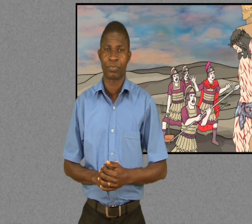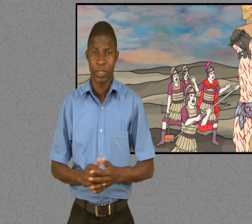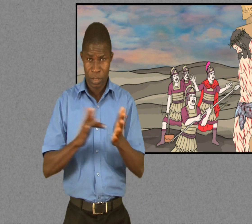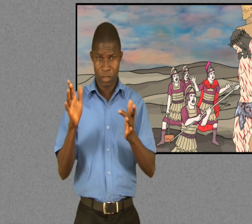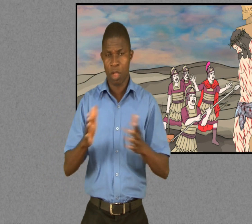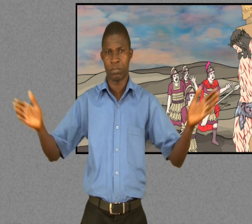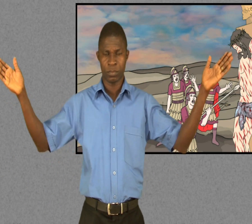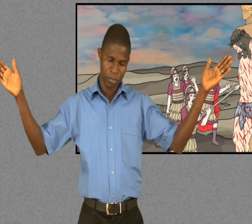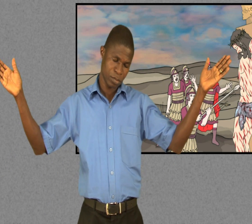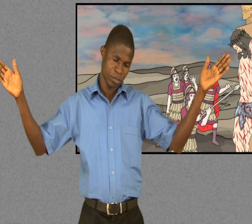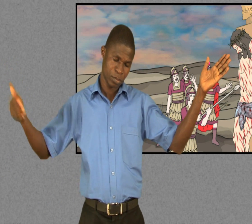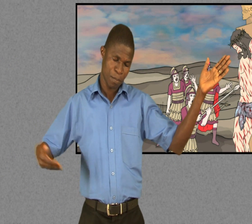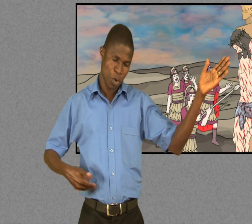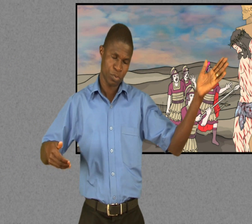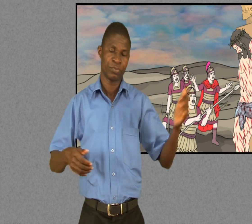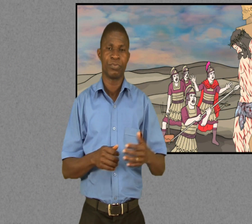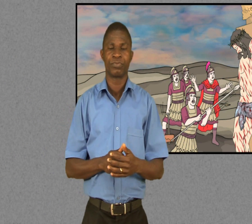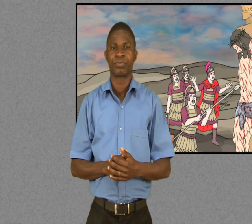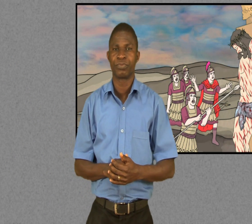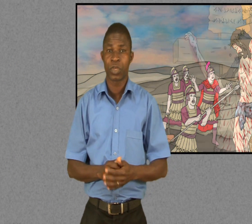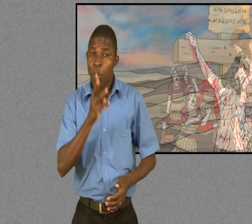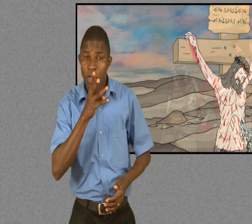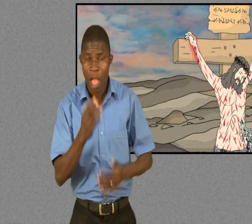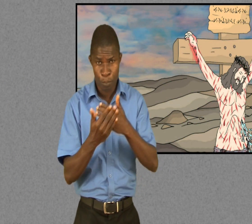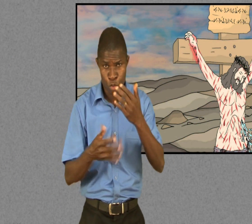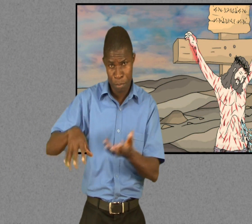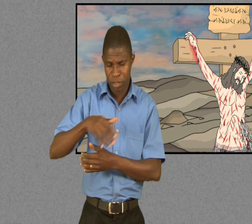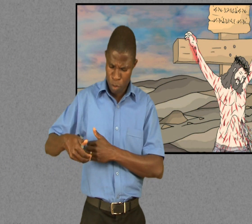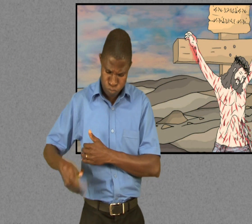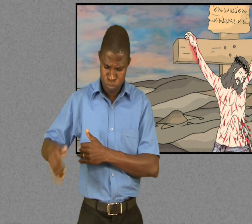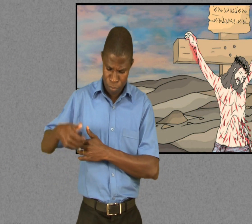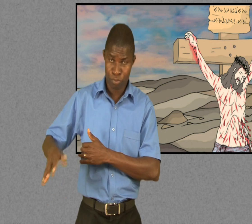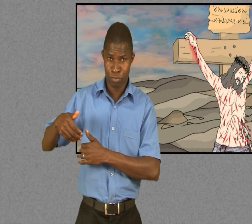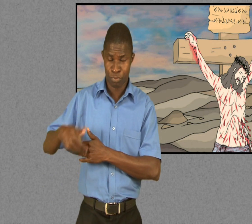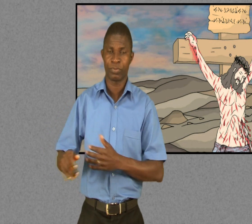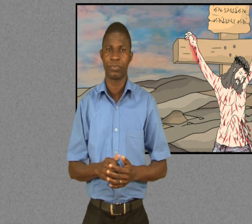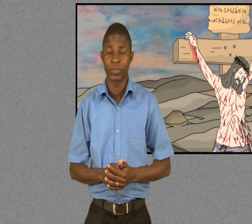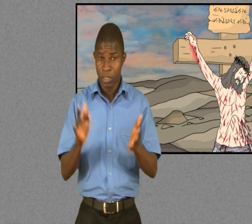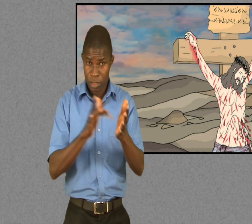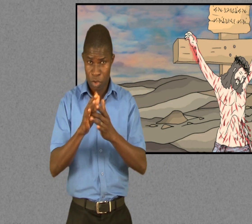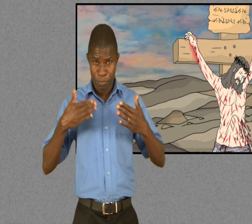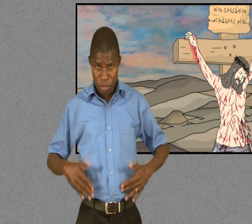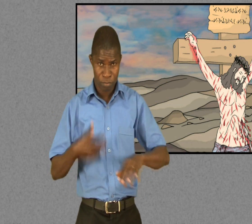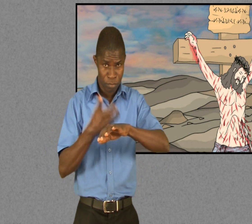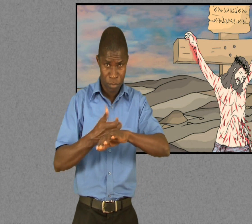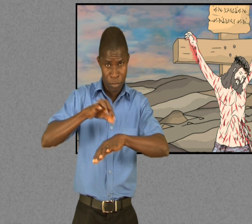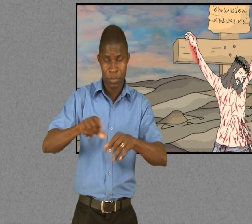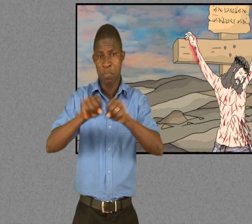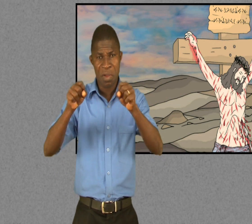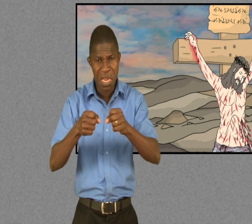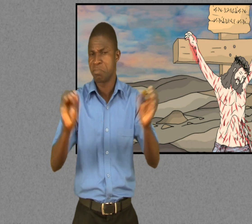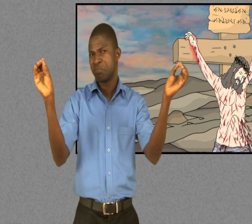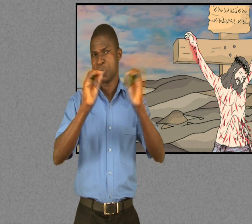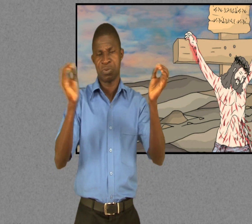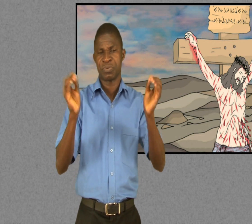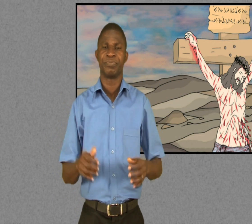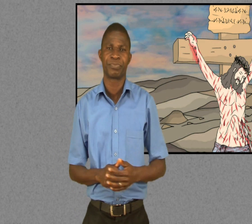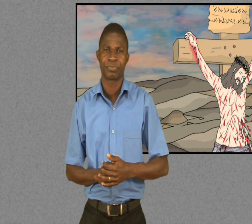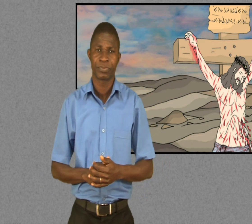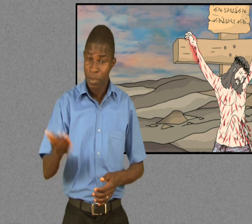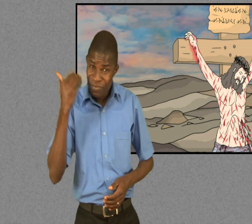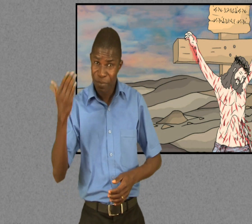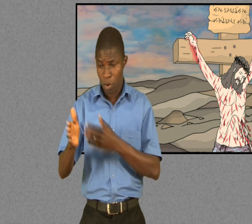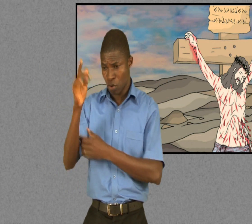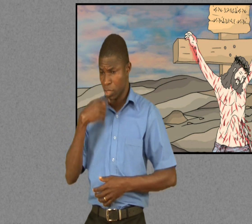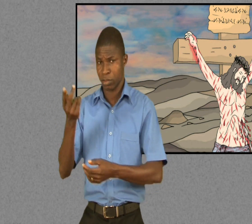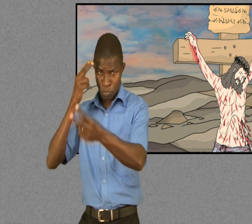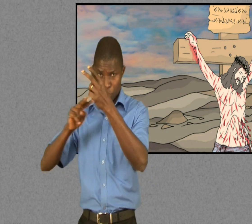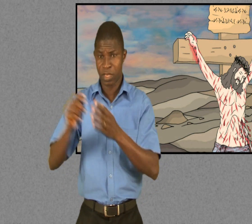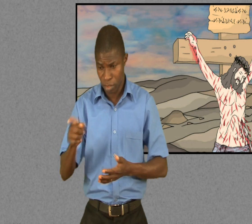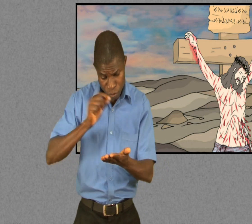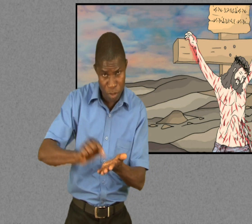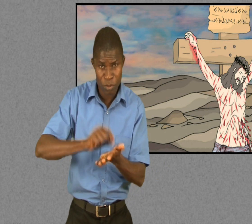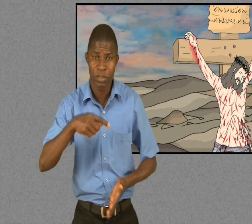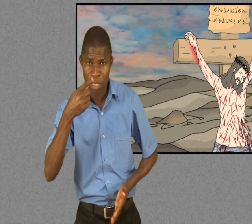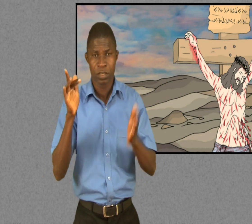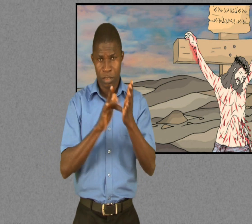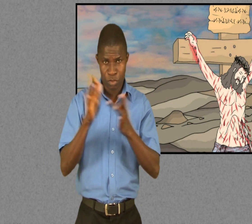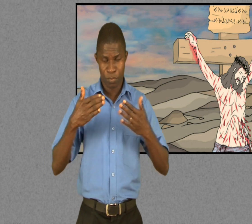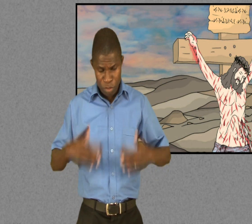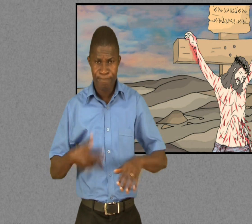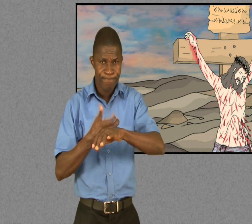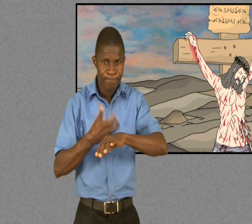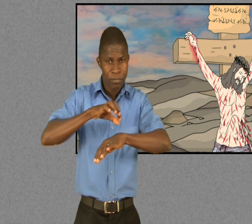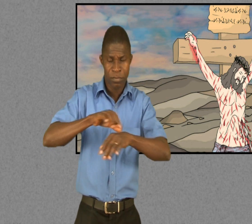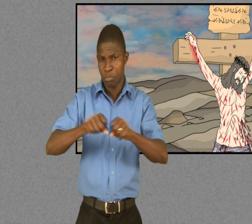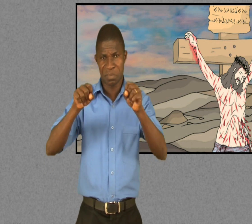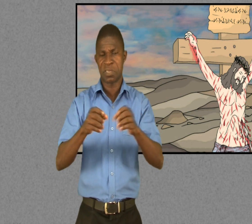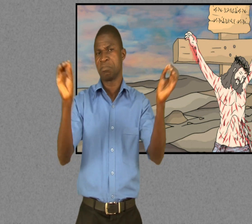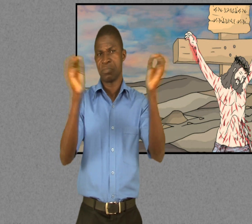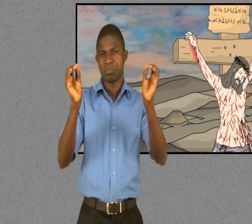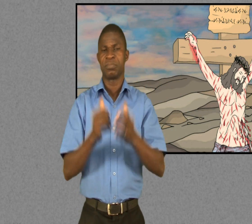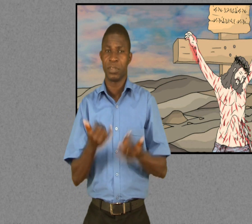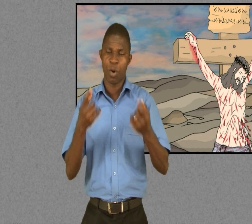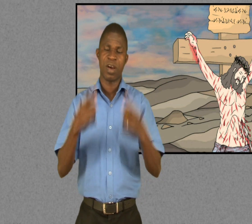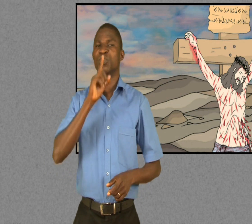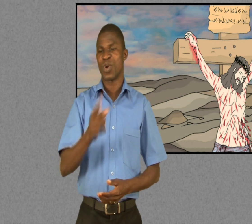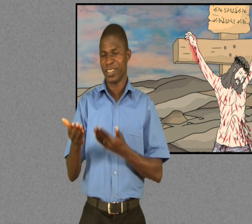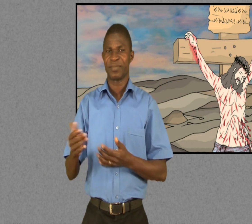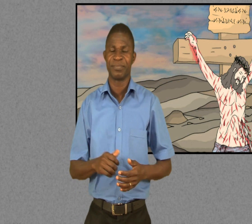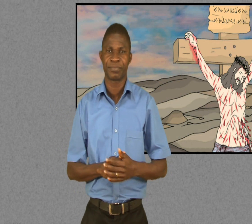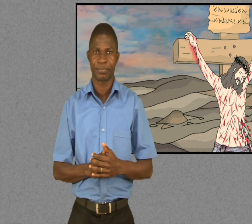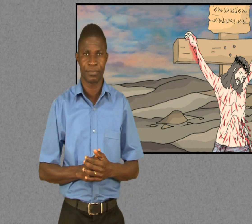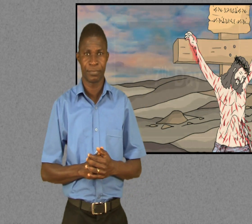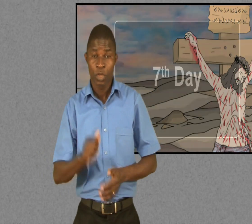He knows that he is telling the truth, so that you also may believe. Now these things happened so that the Scripture would be fulfilled: “Not one of His bones will be broken.”